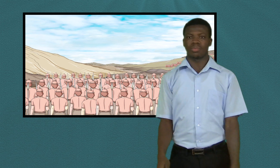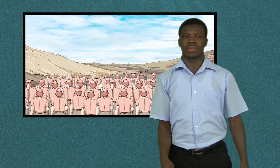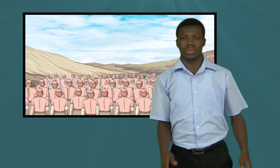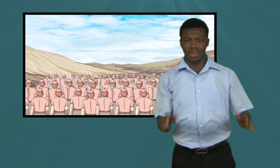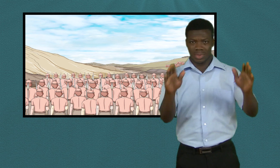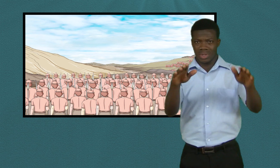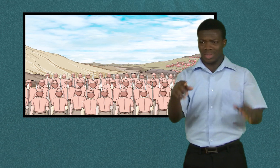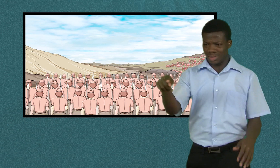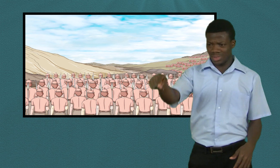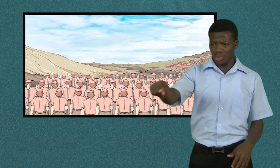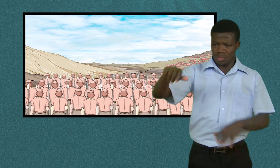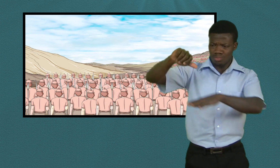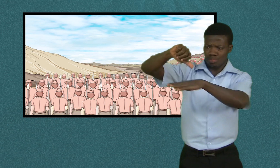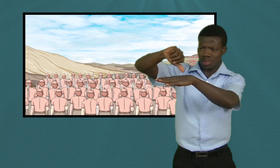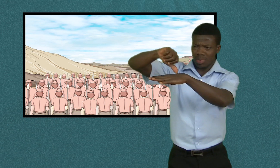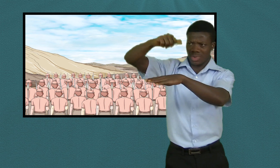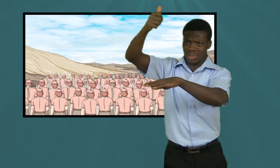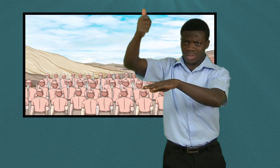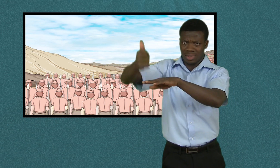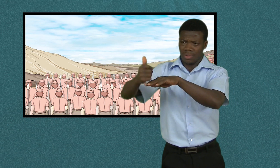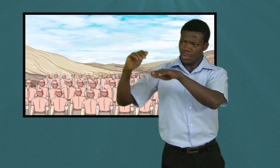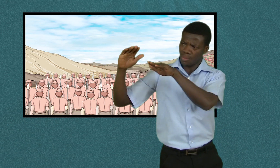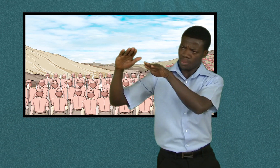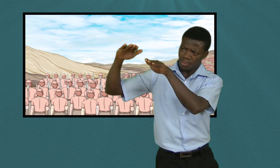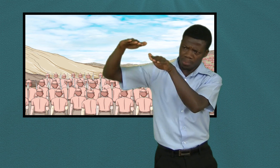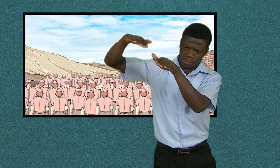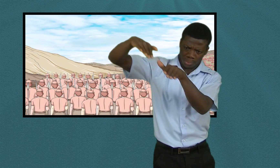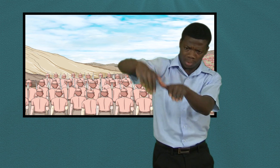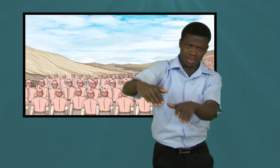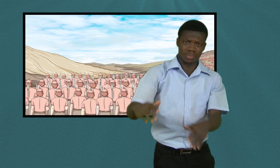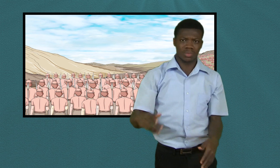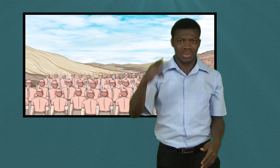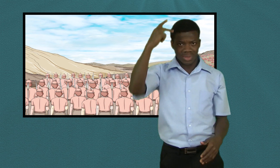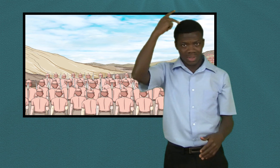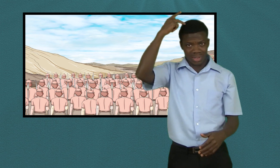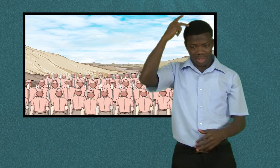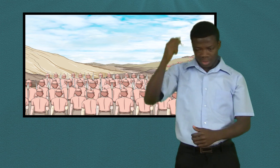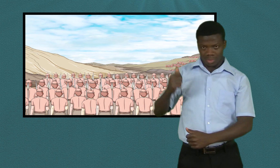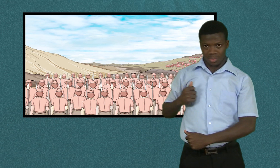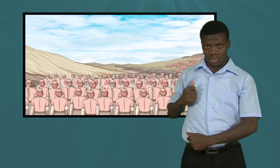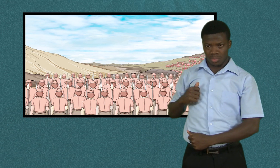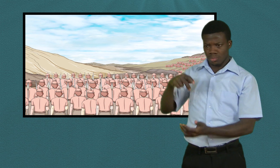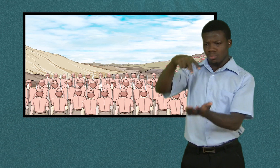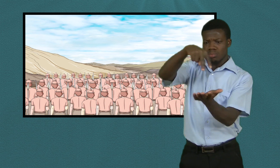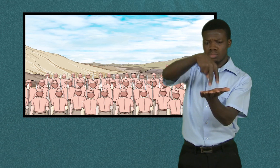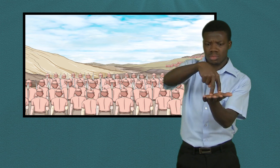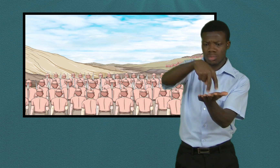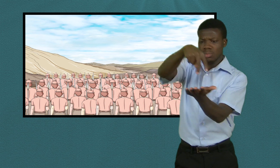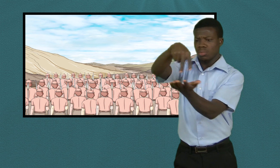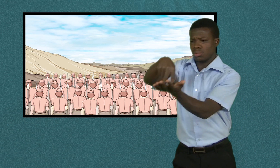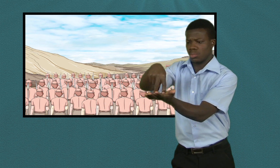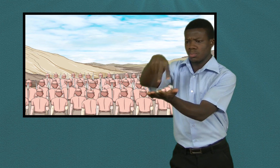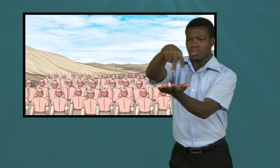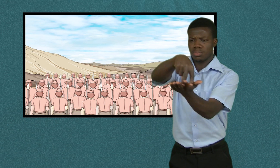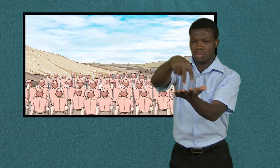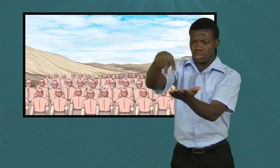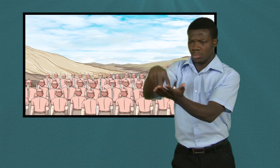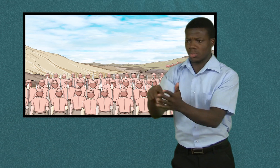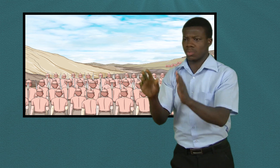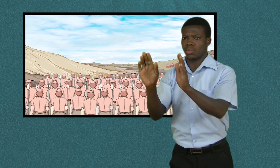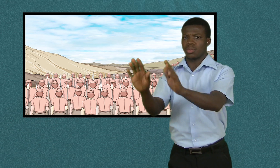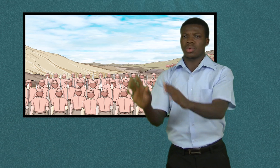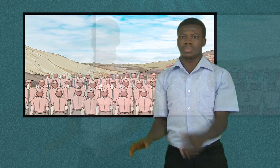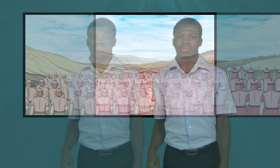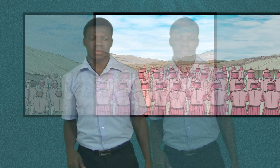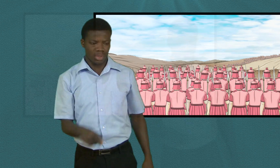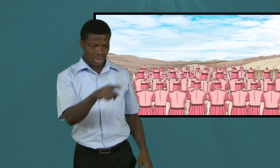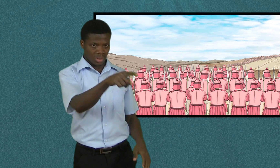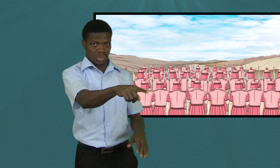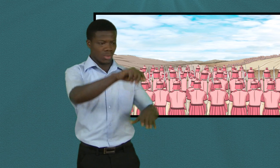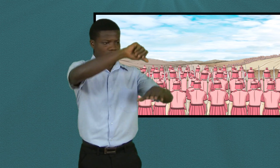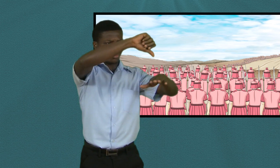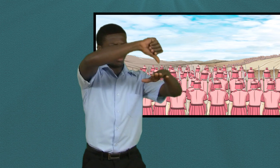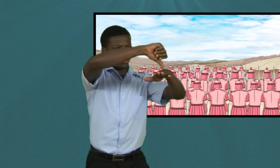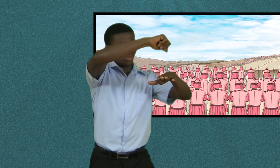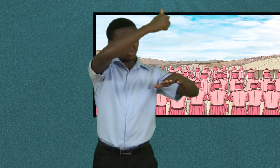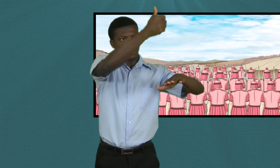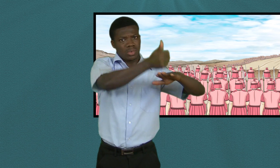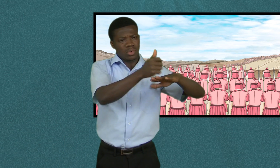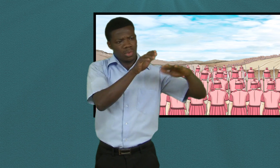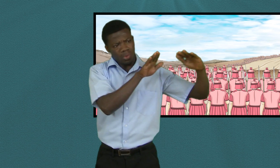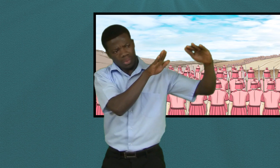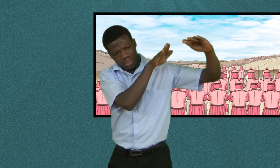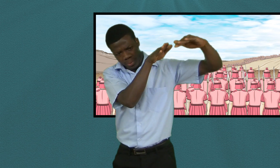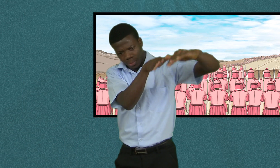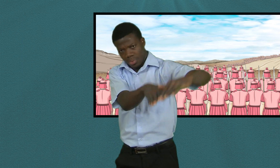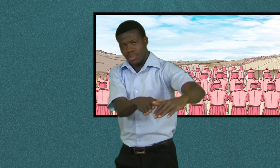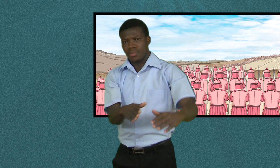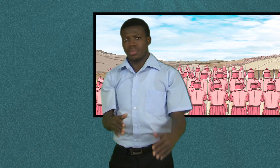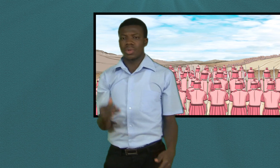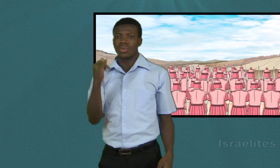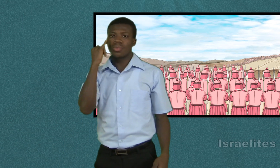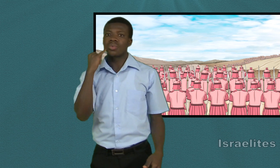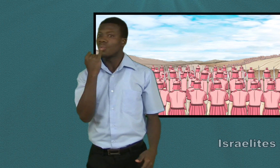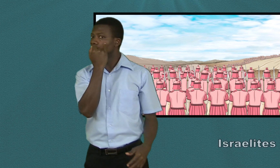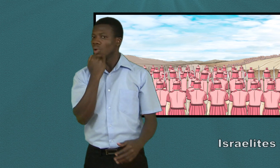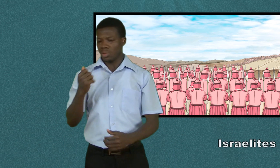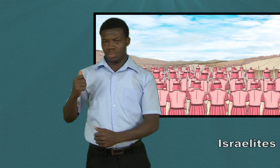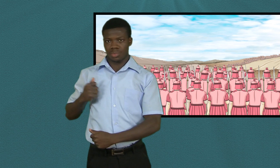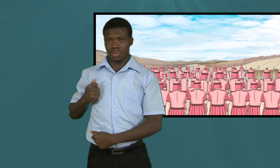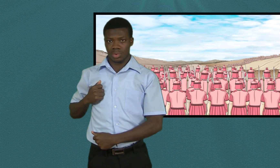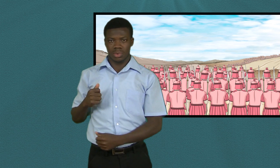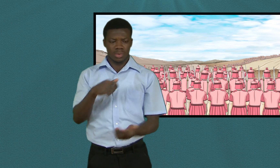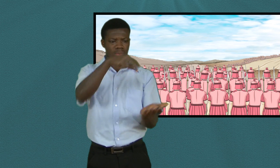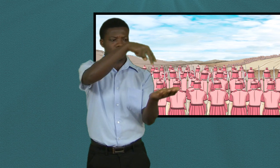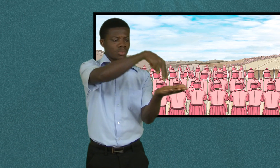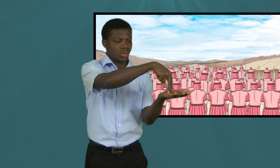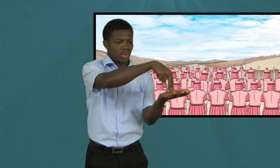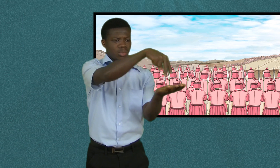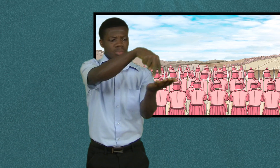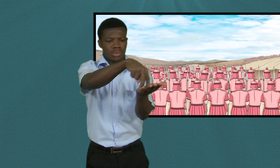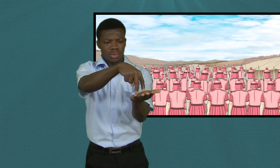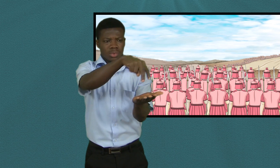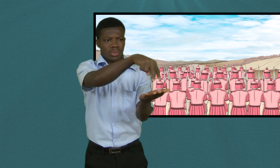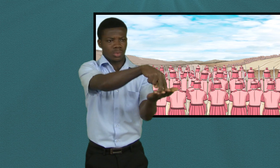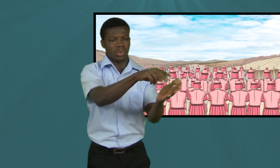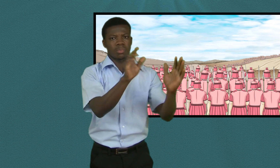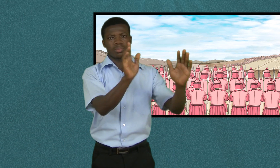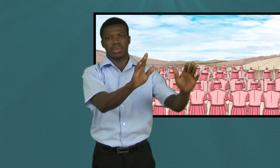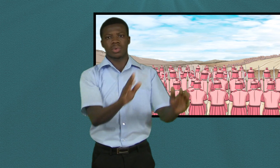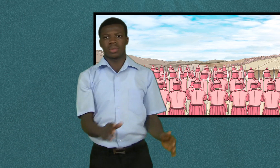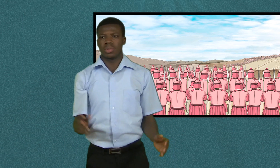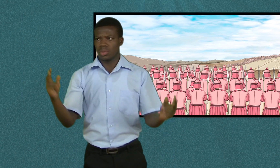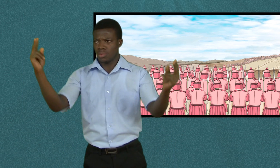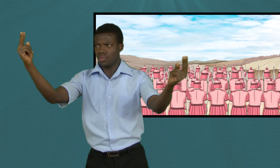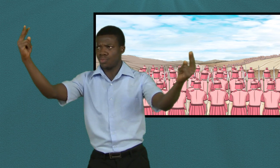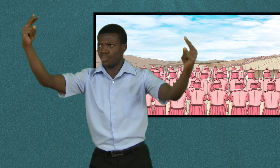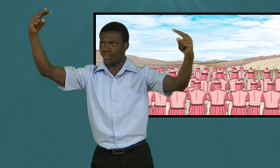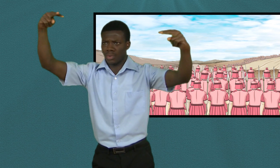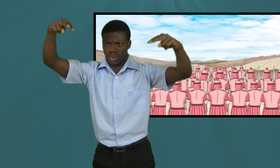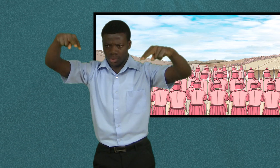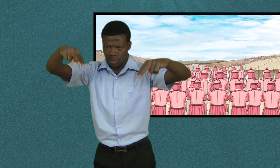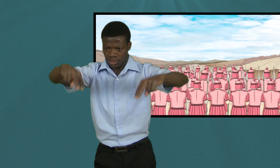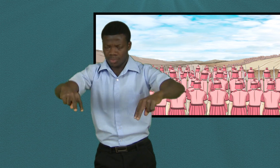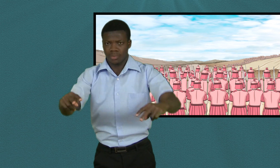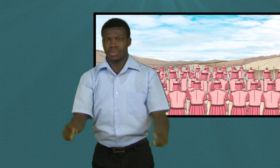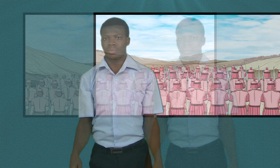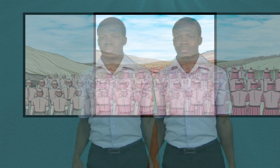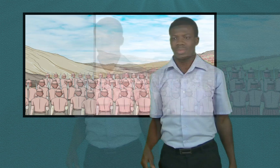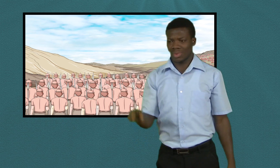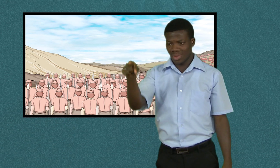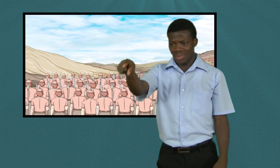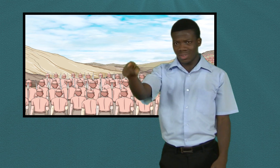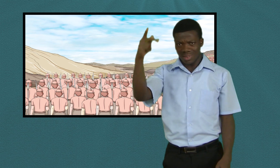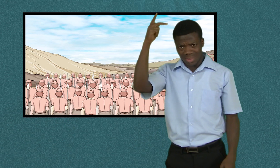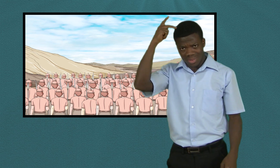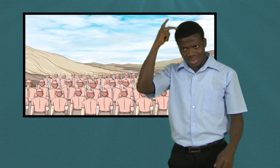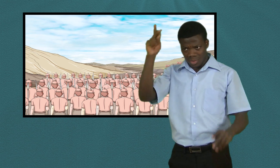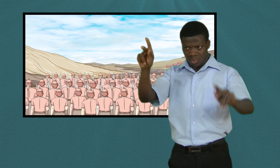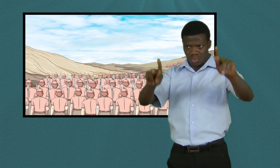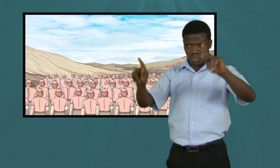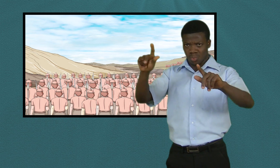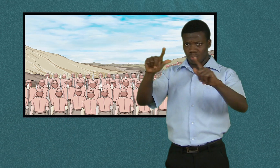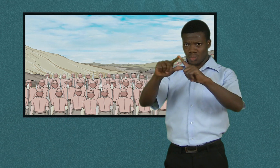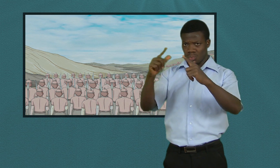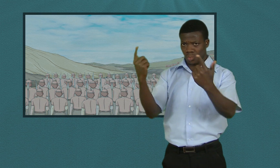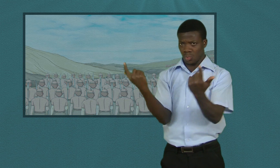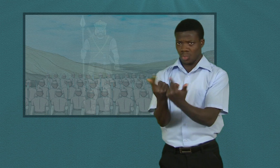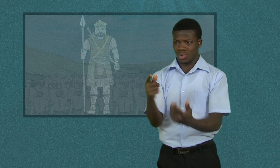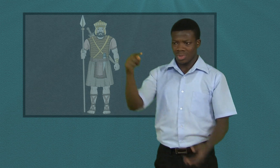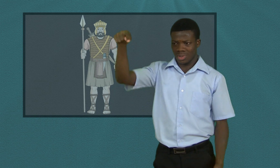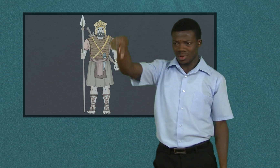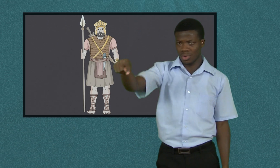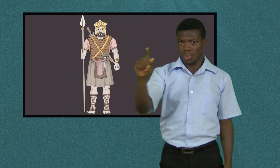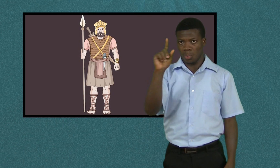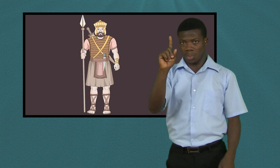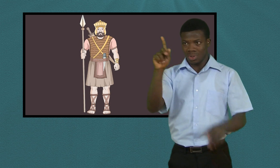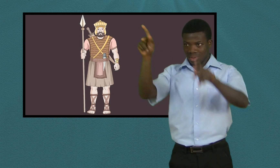The Philistines stood on one hill and the Israelites stood on another, with the valley between them.